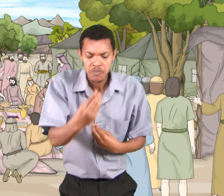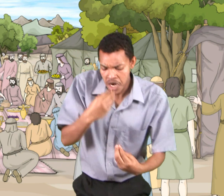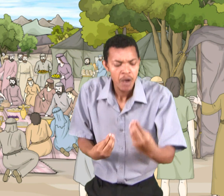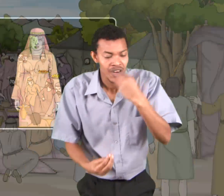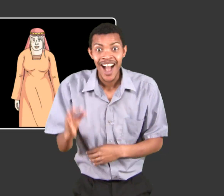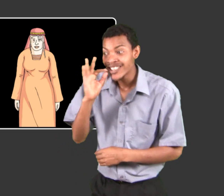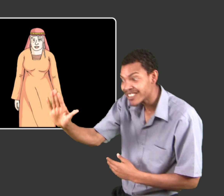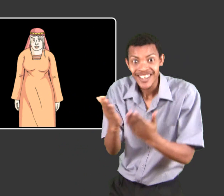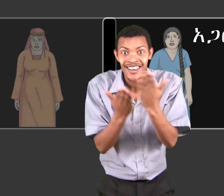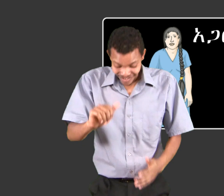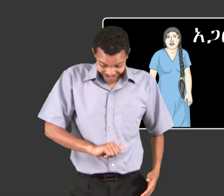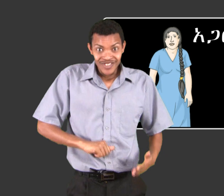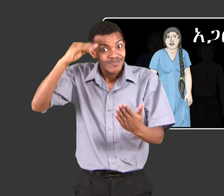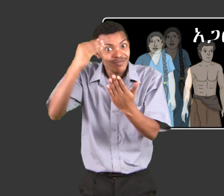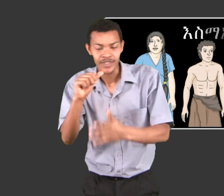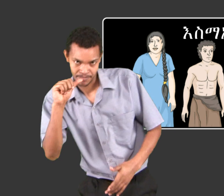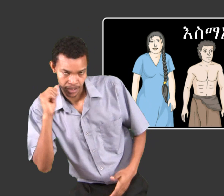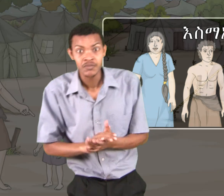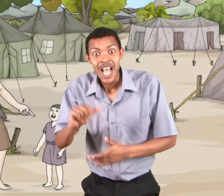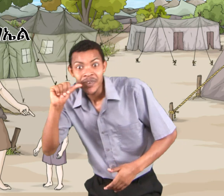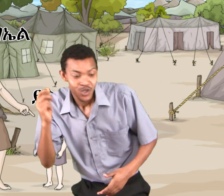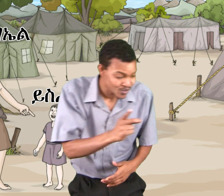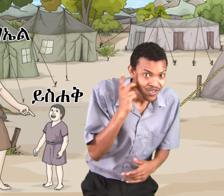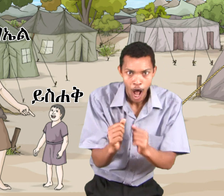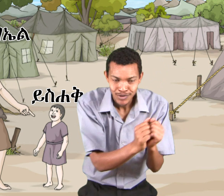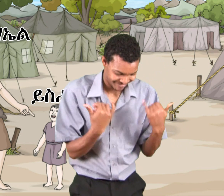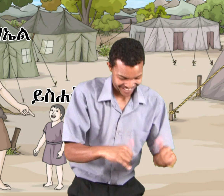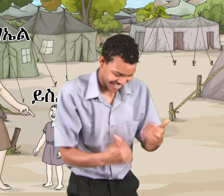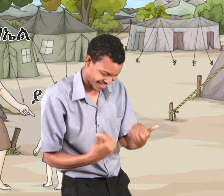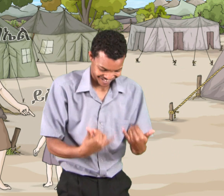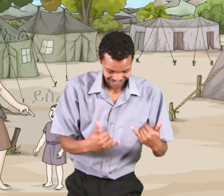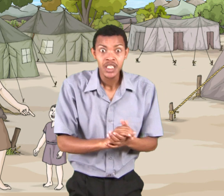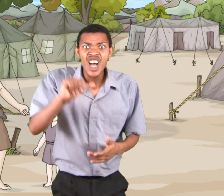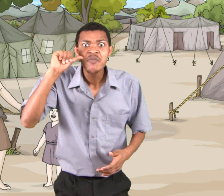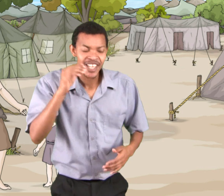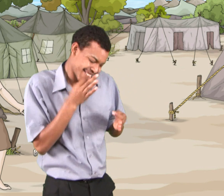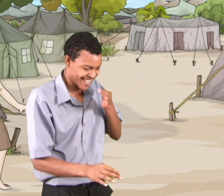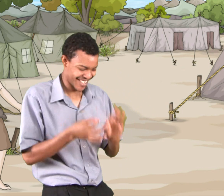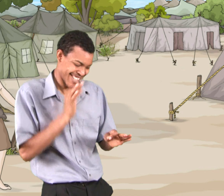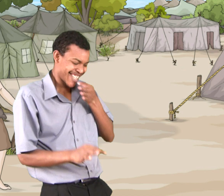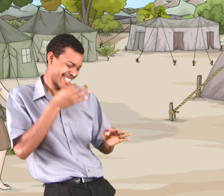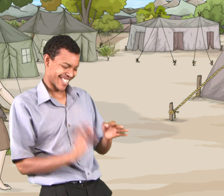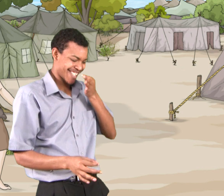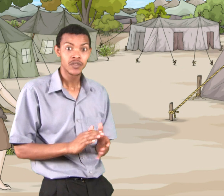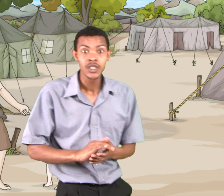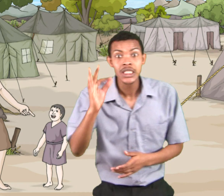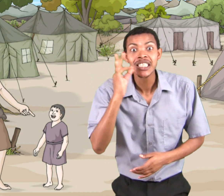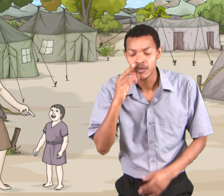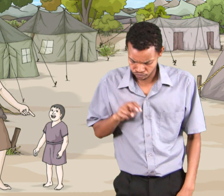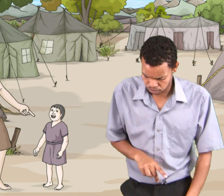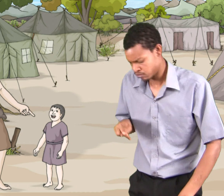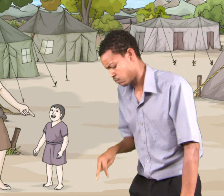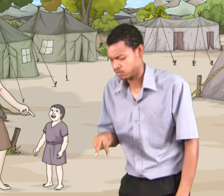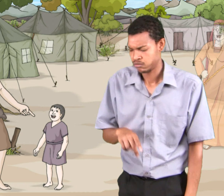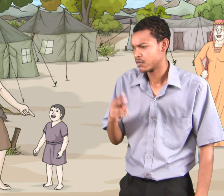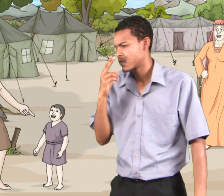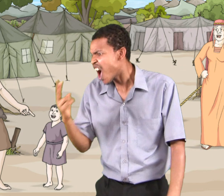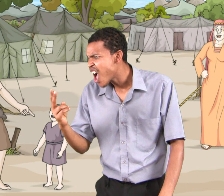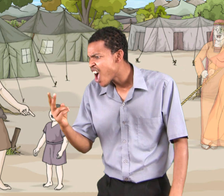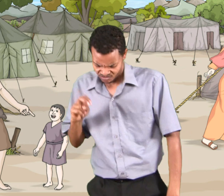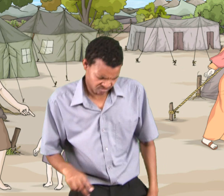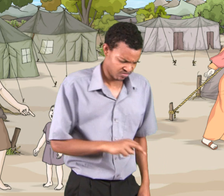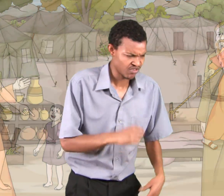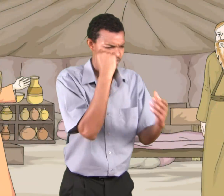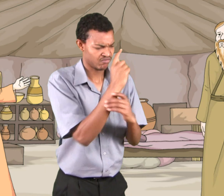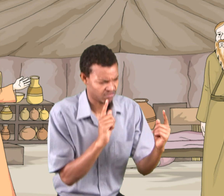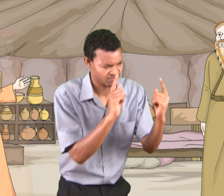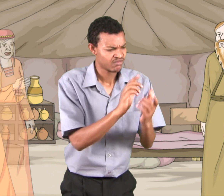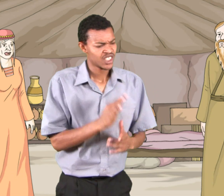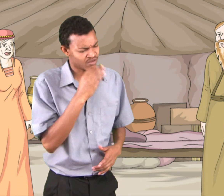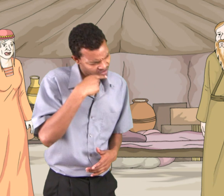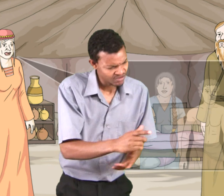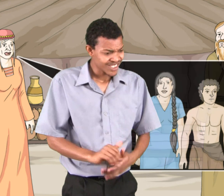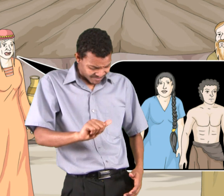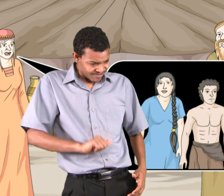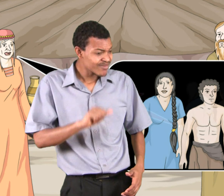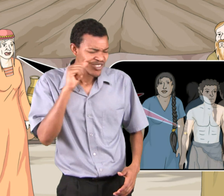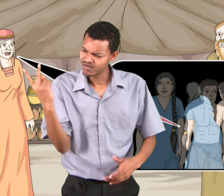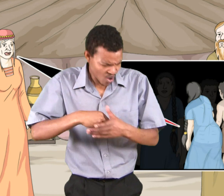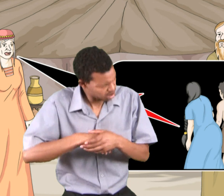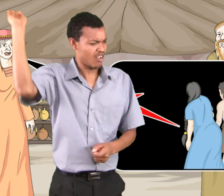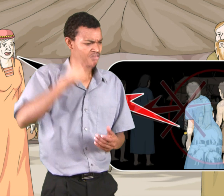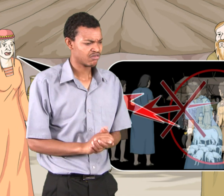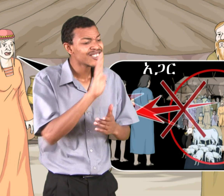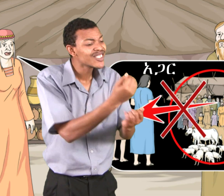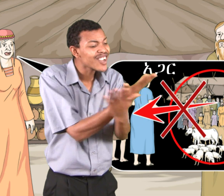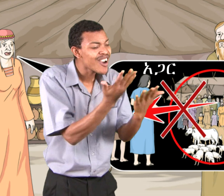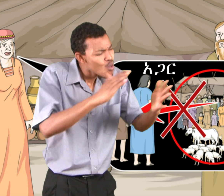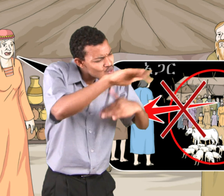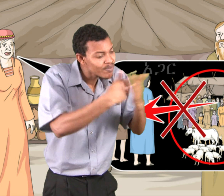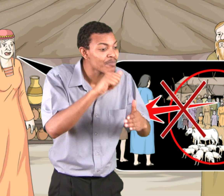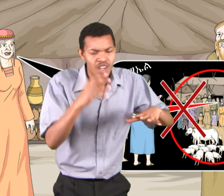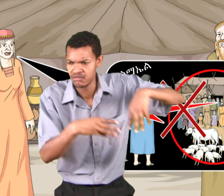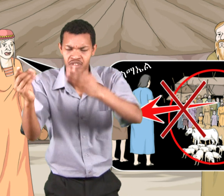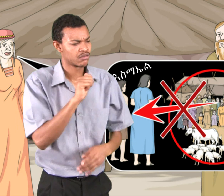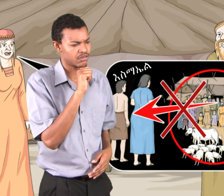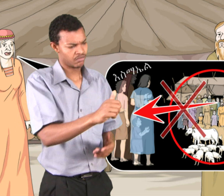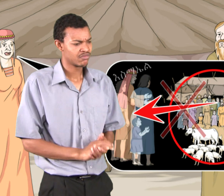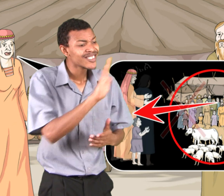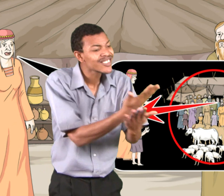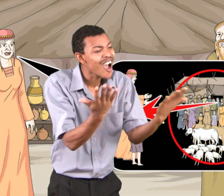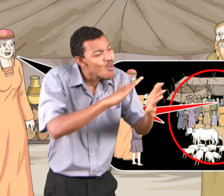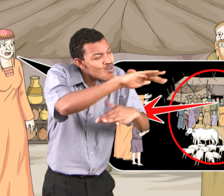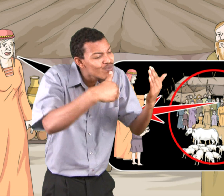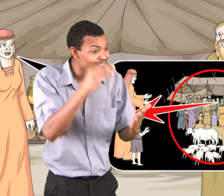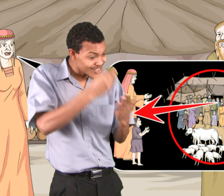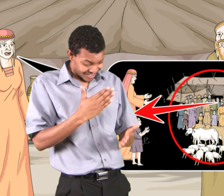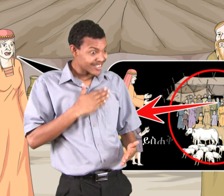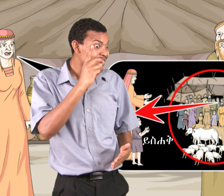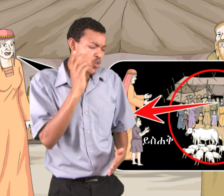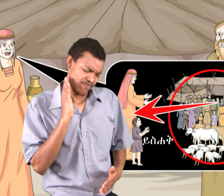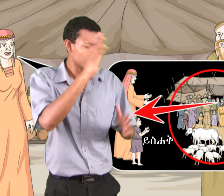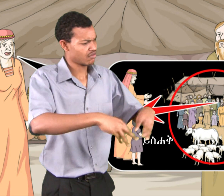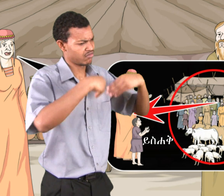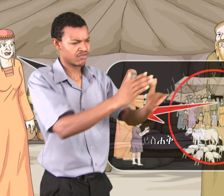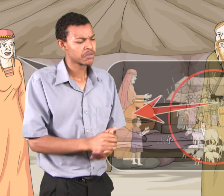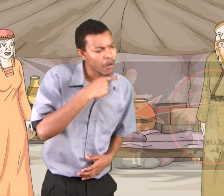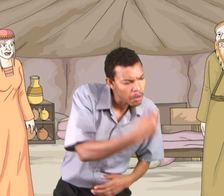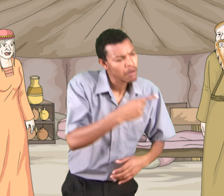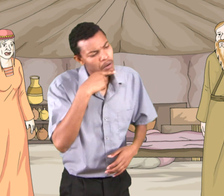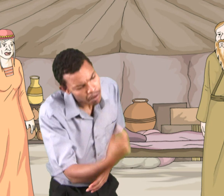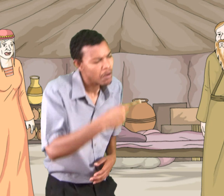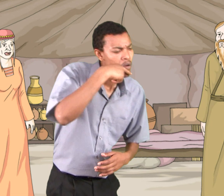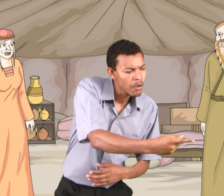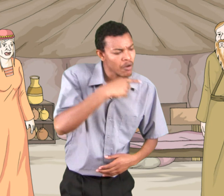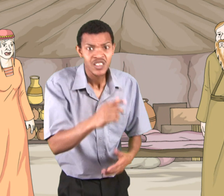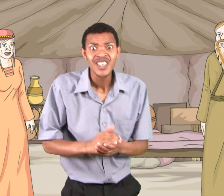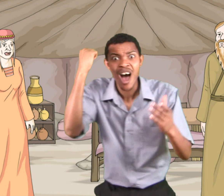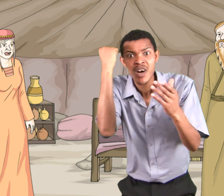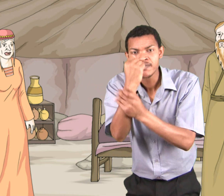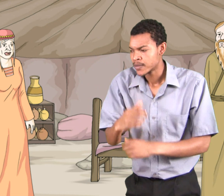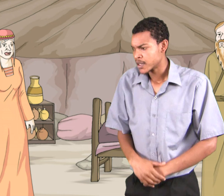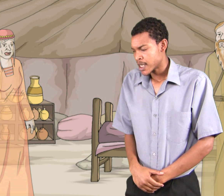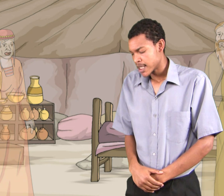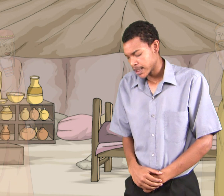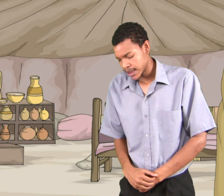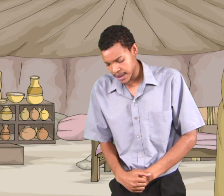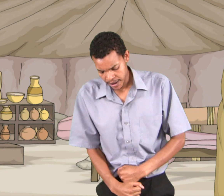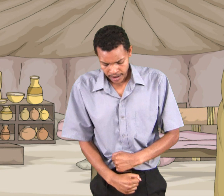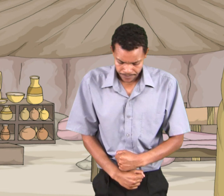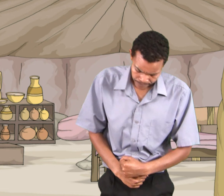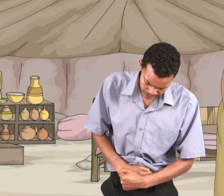But Sarah saw that the son whom Hagar the Egyptian had borne to Abraham was mocking her son, and she said to Abraham, “Expel the slave woman and her son, for the slave woman’s son will never share in the inheritance with my son Isaac!”